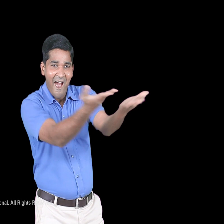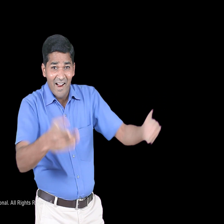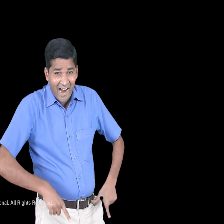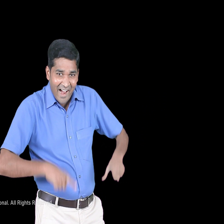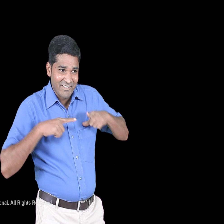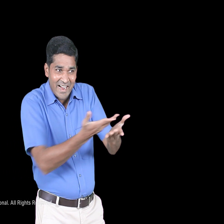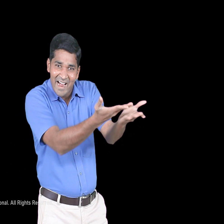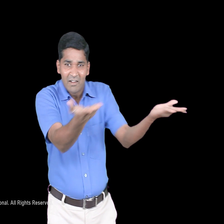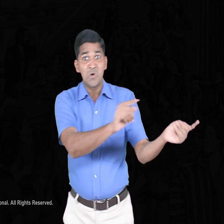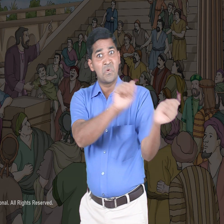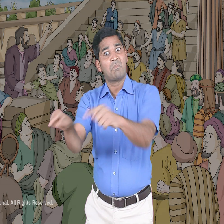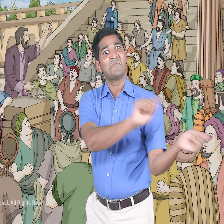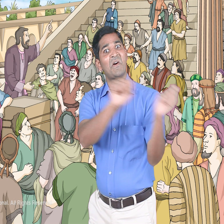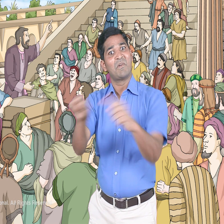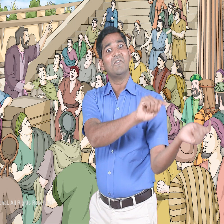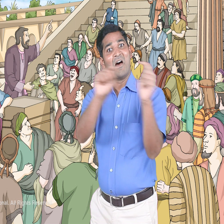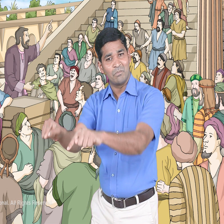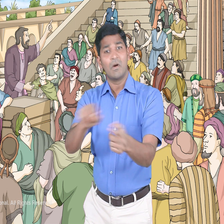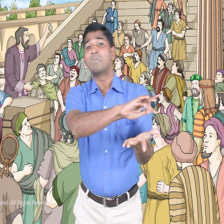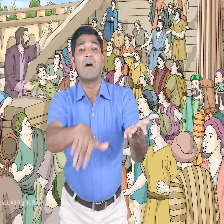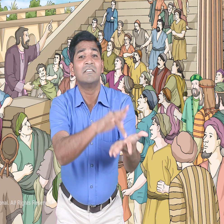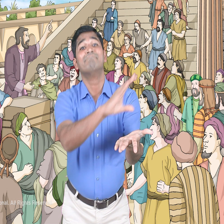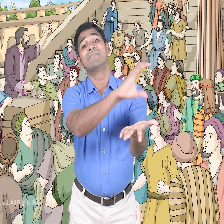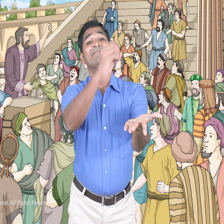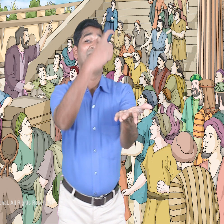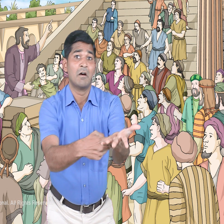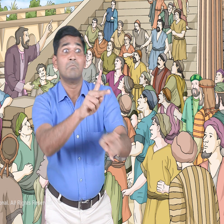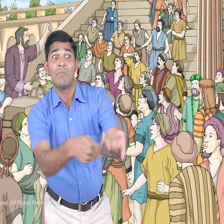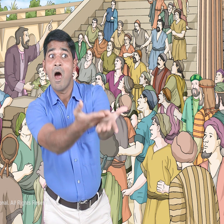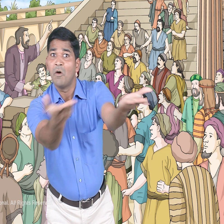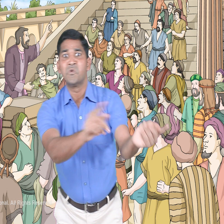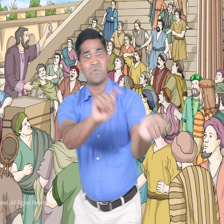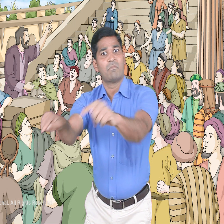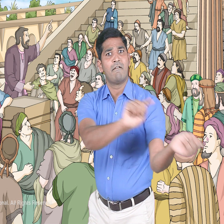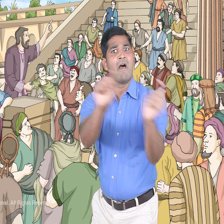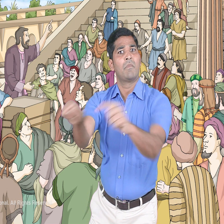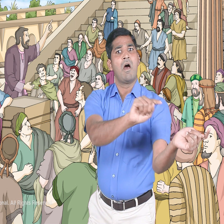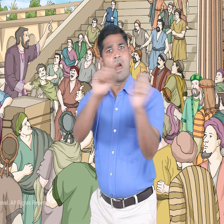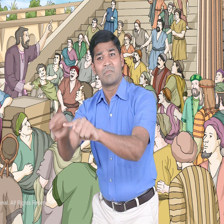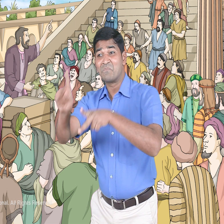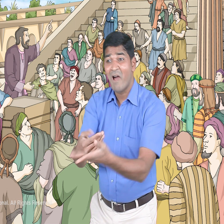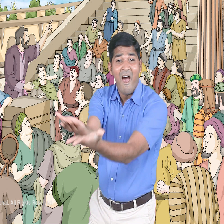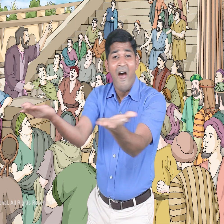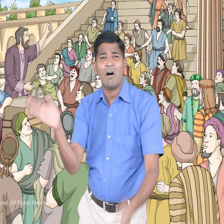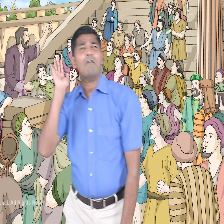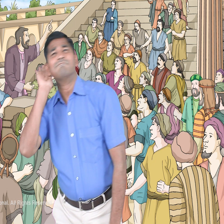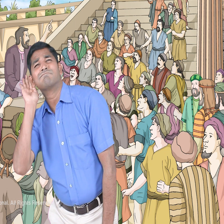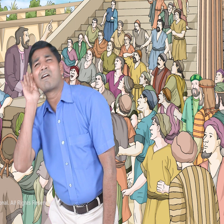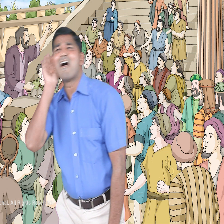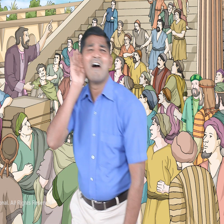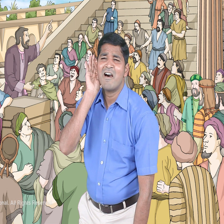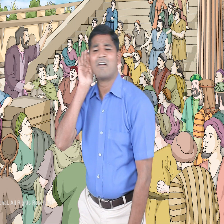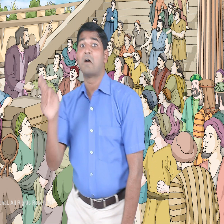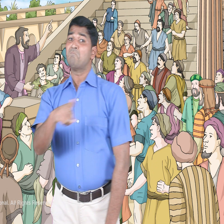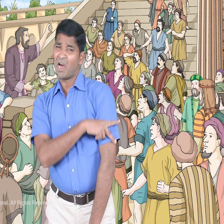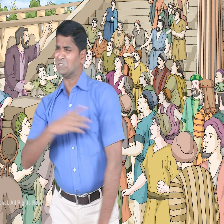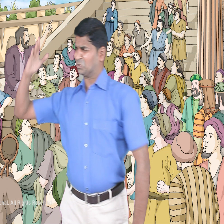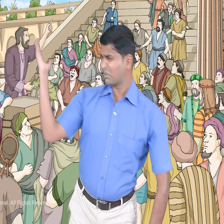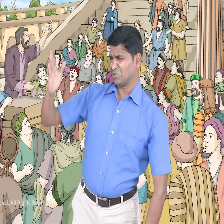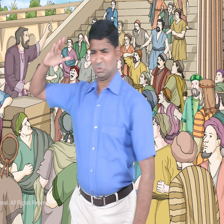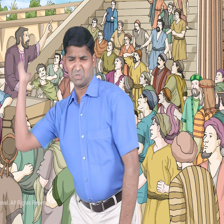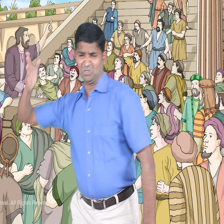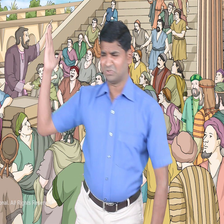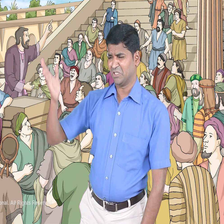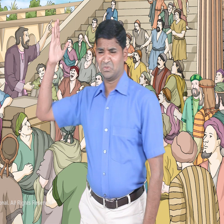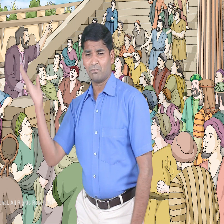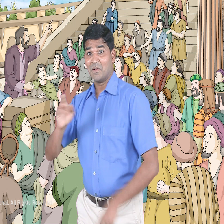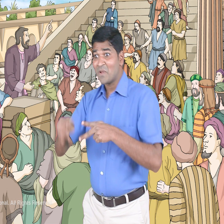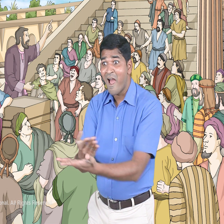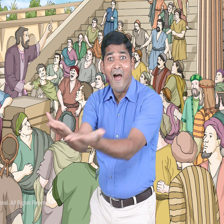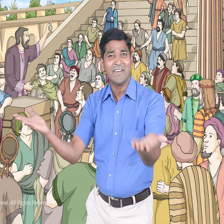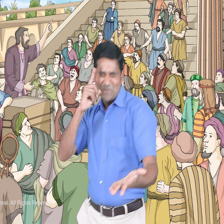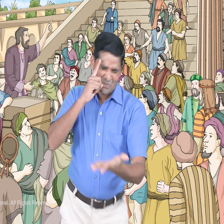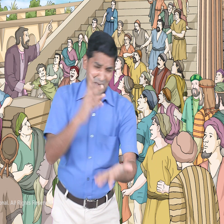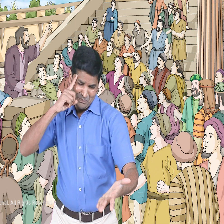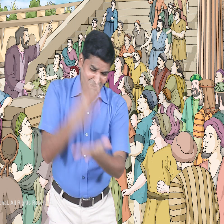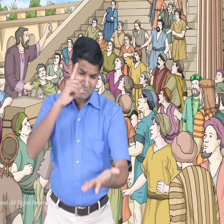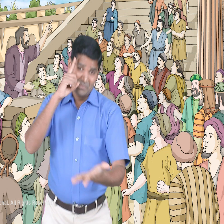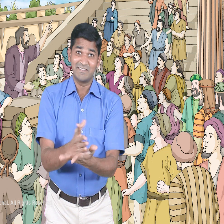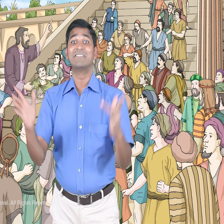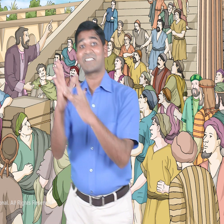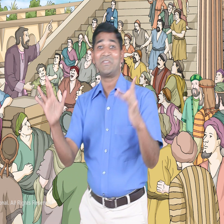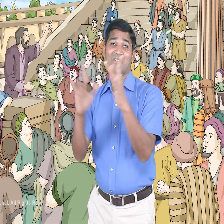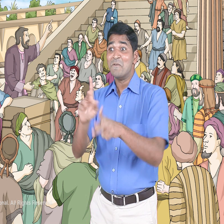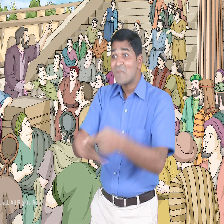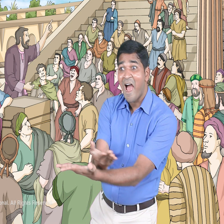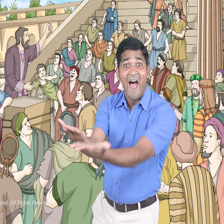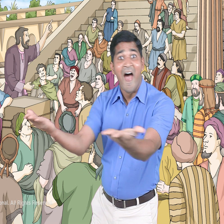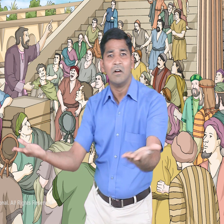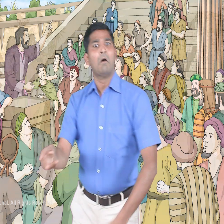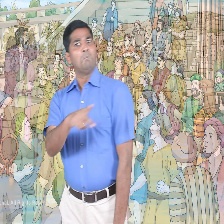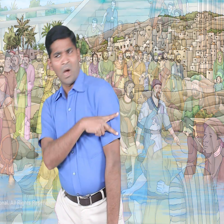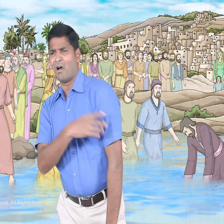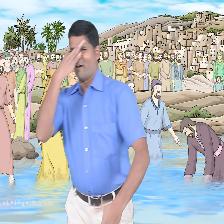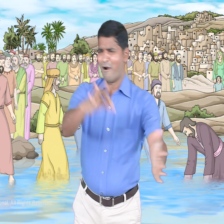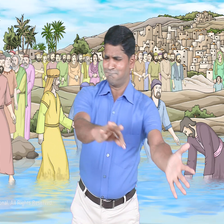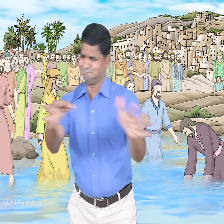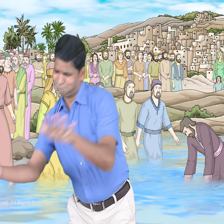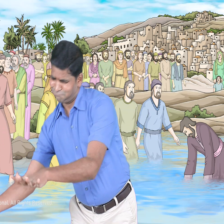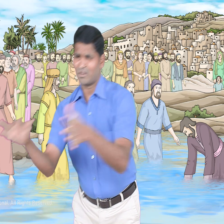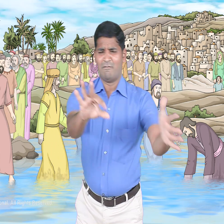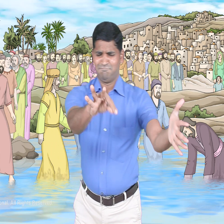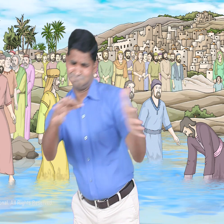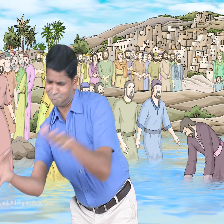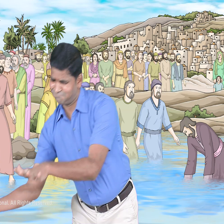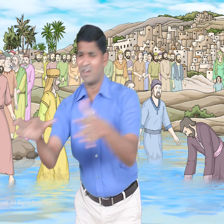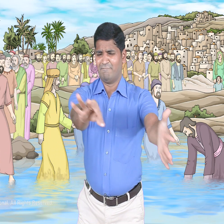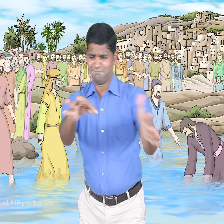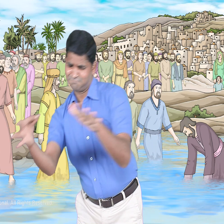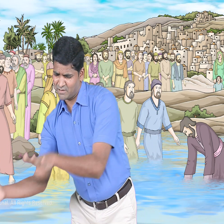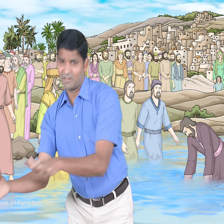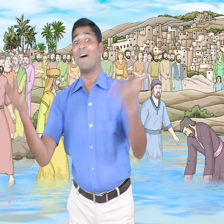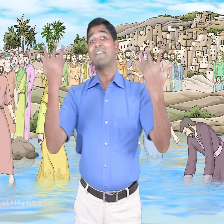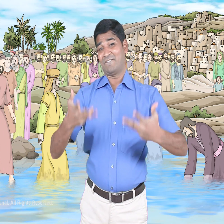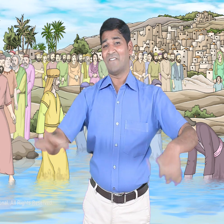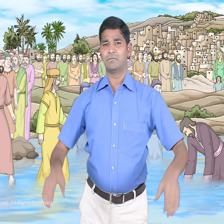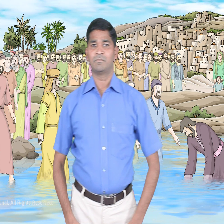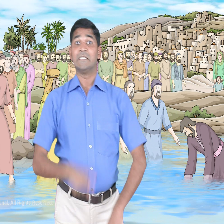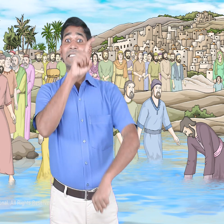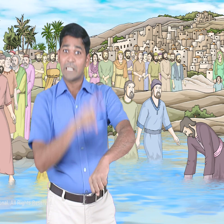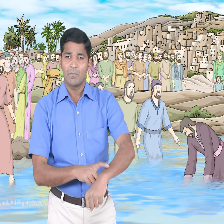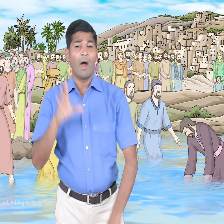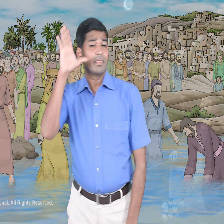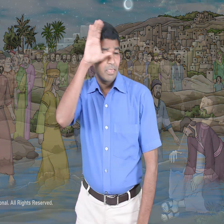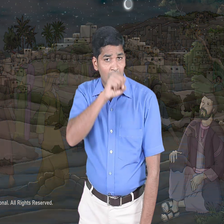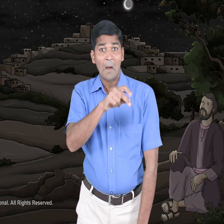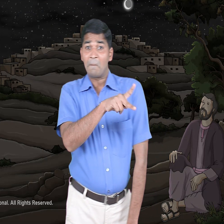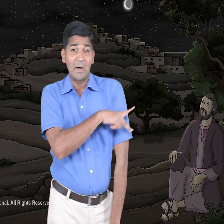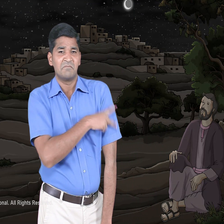And many of the Corinthians who heard the message believed and were baptized.